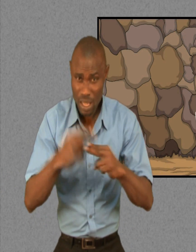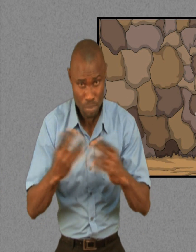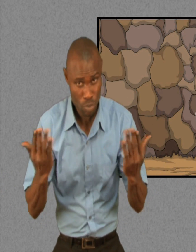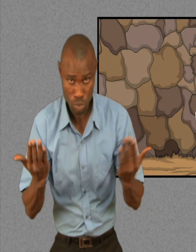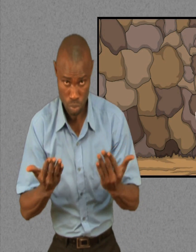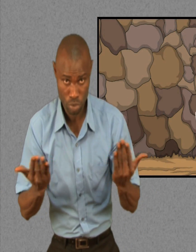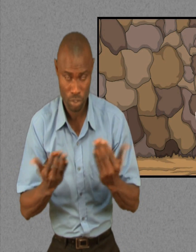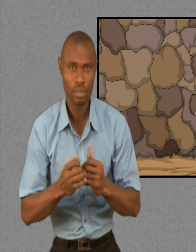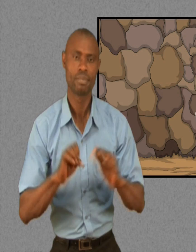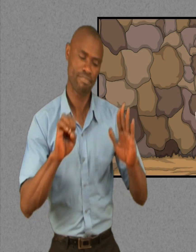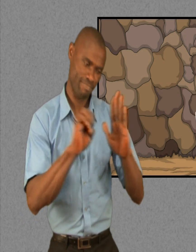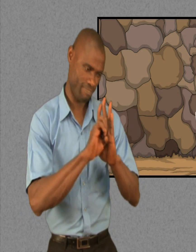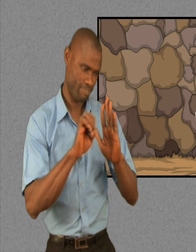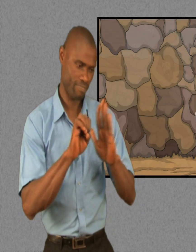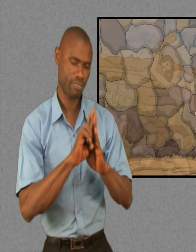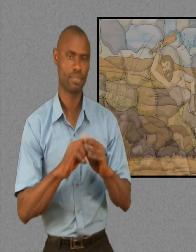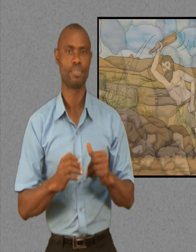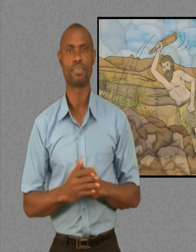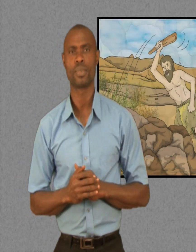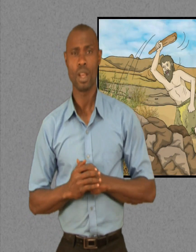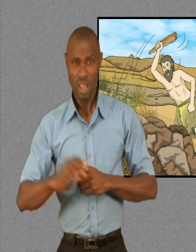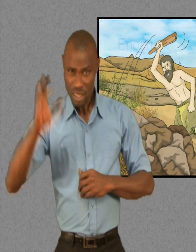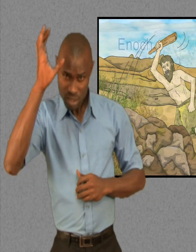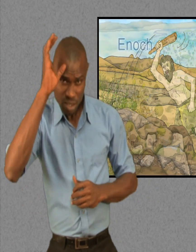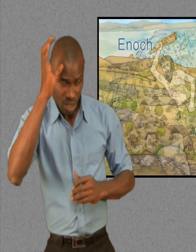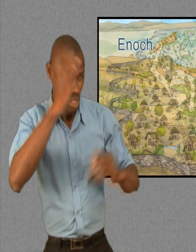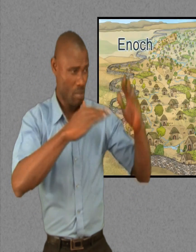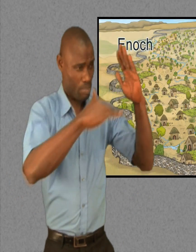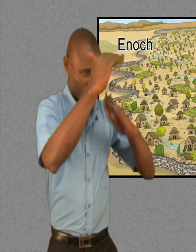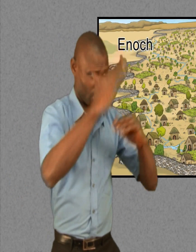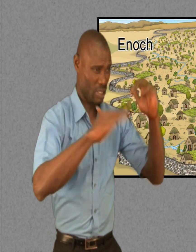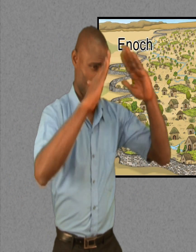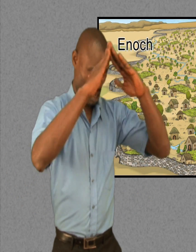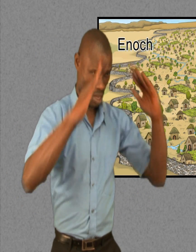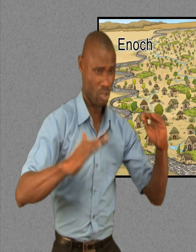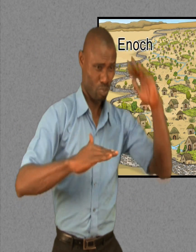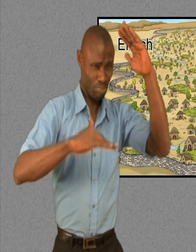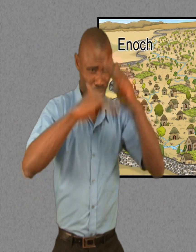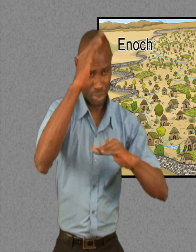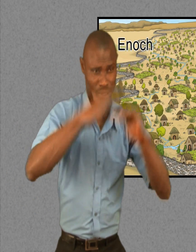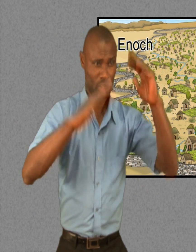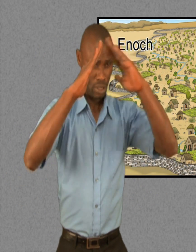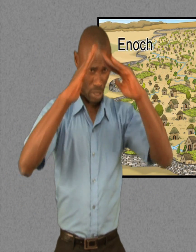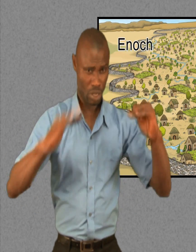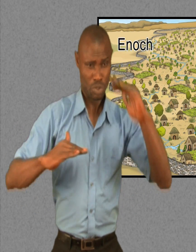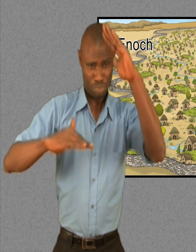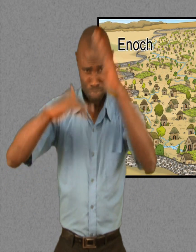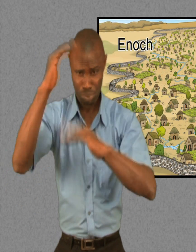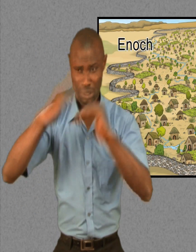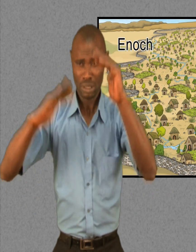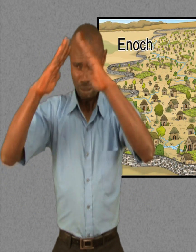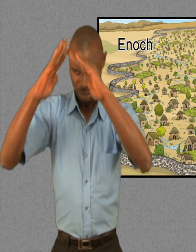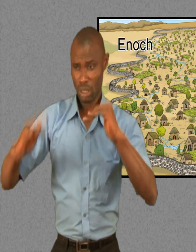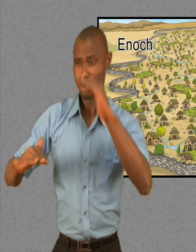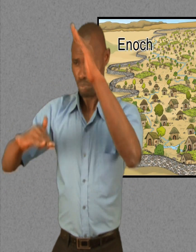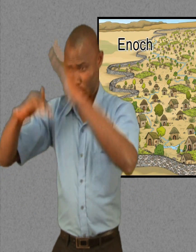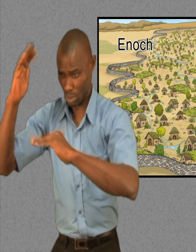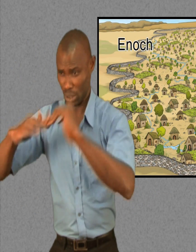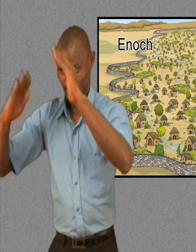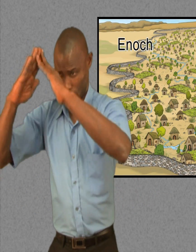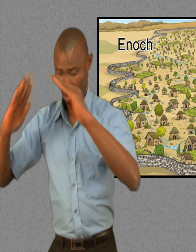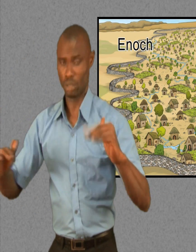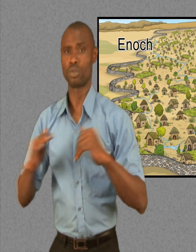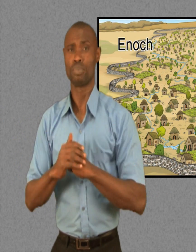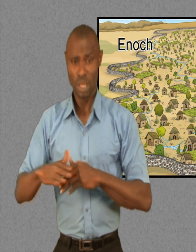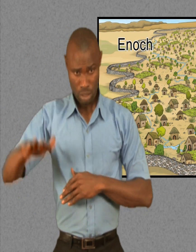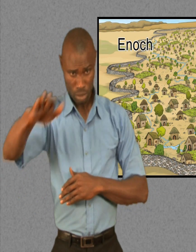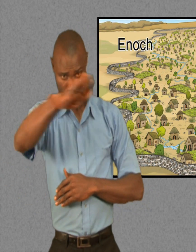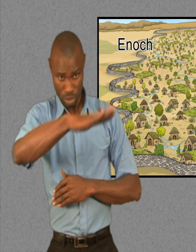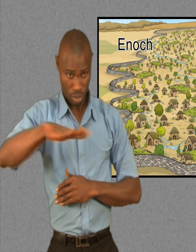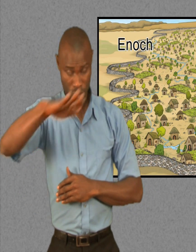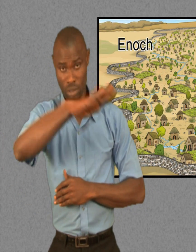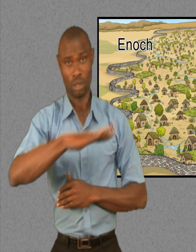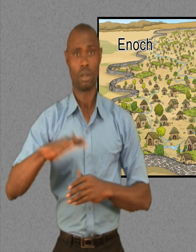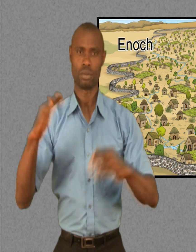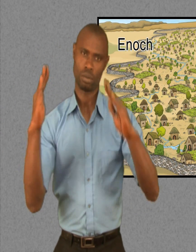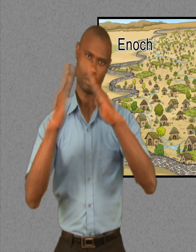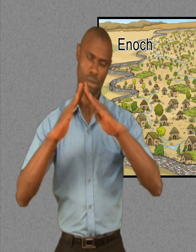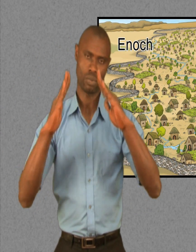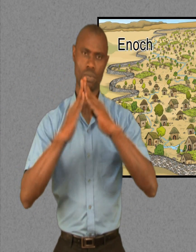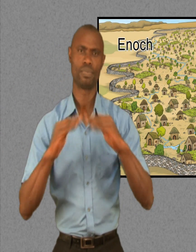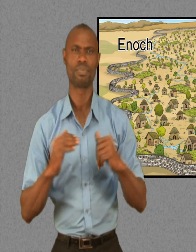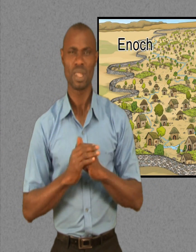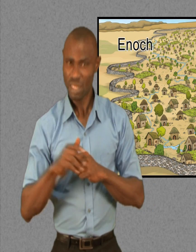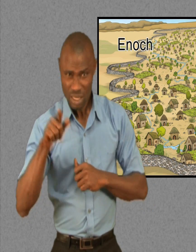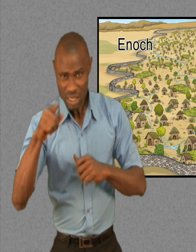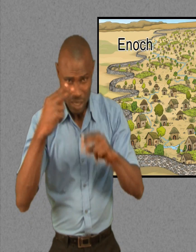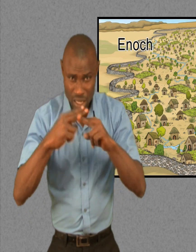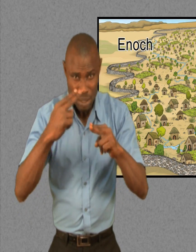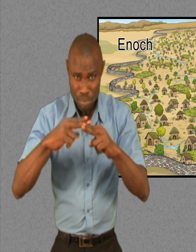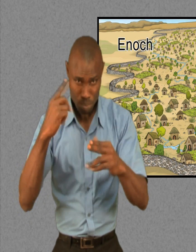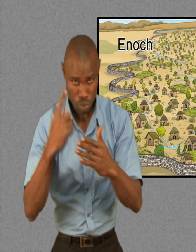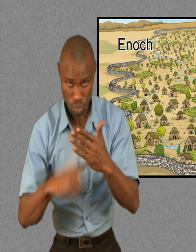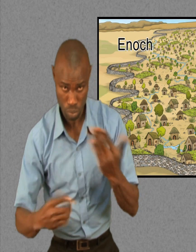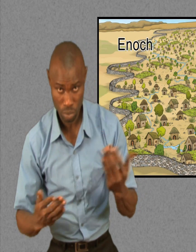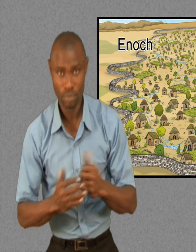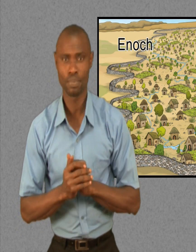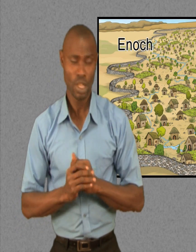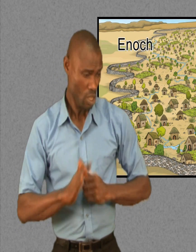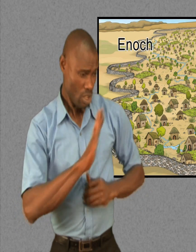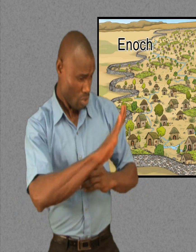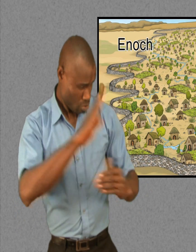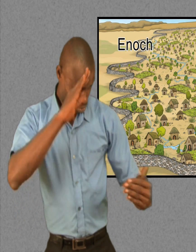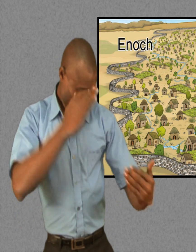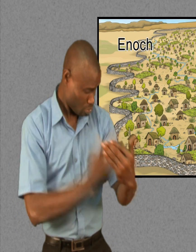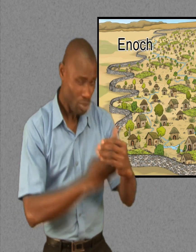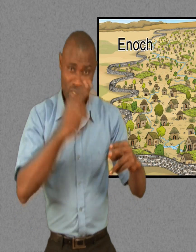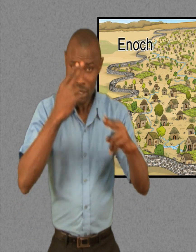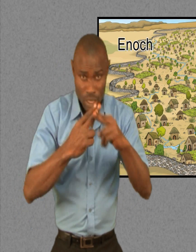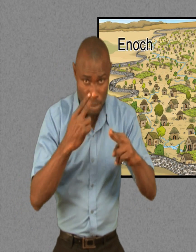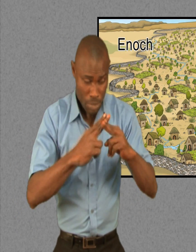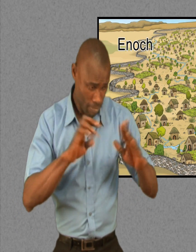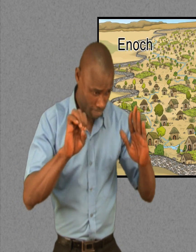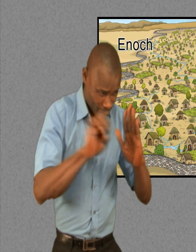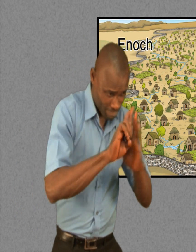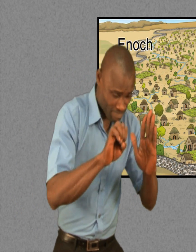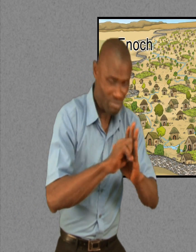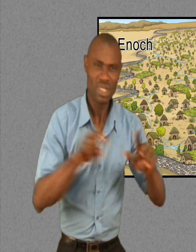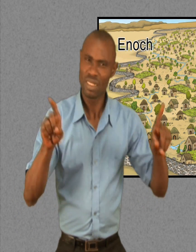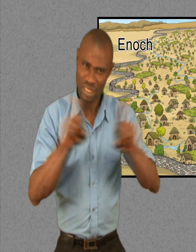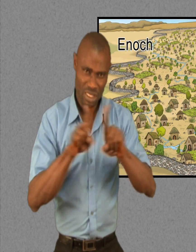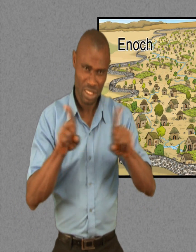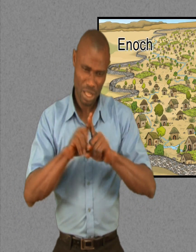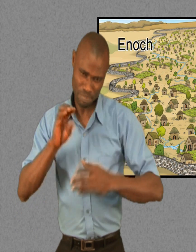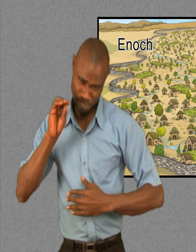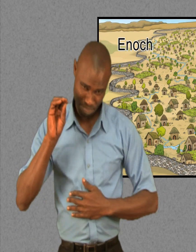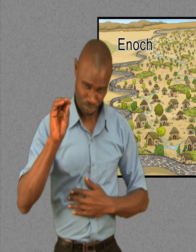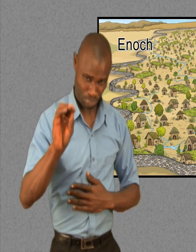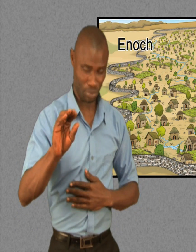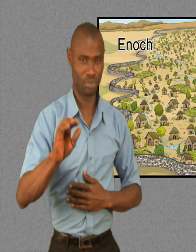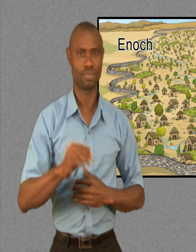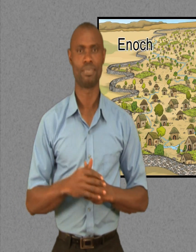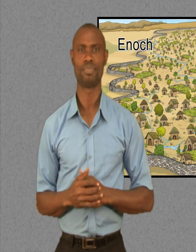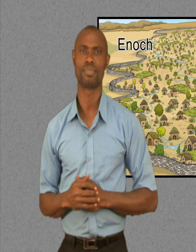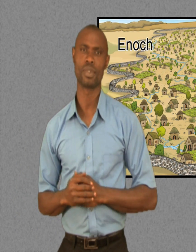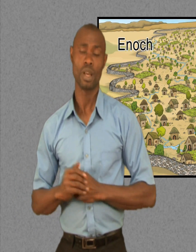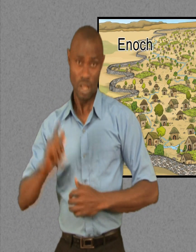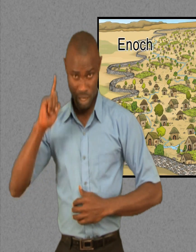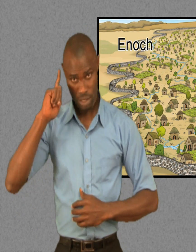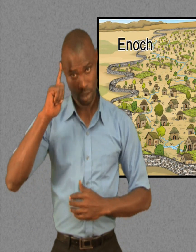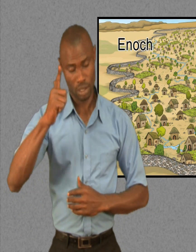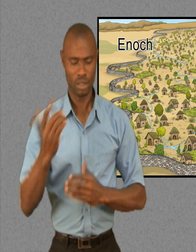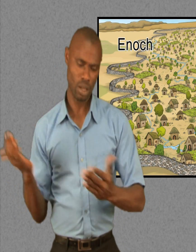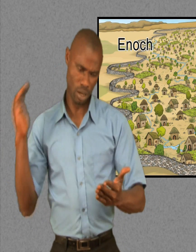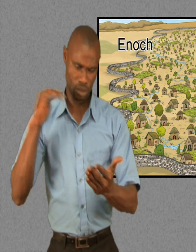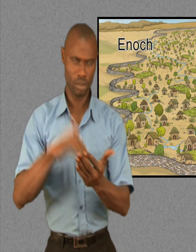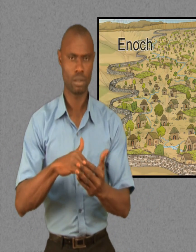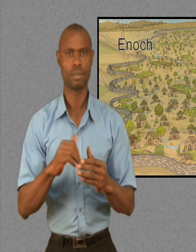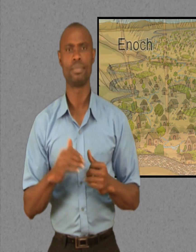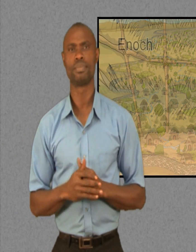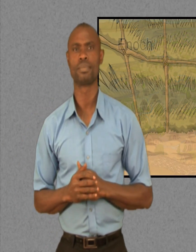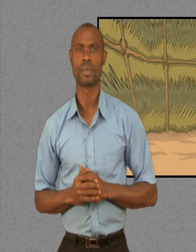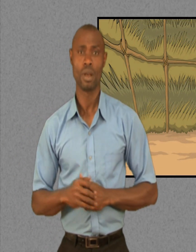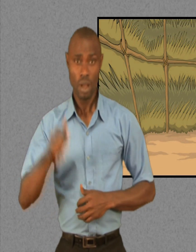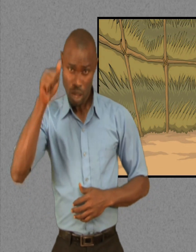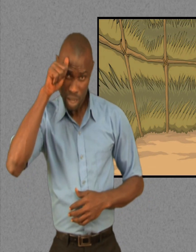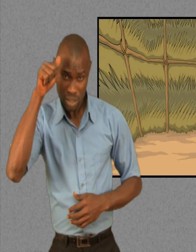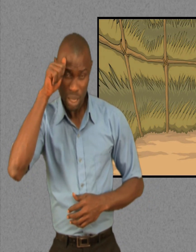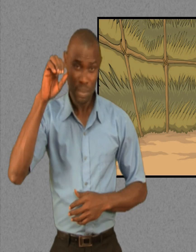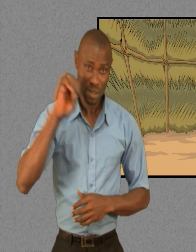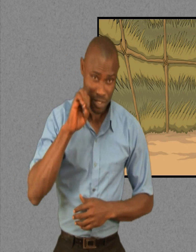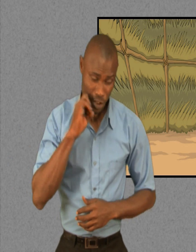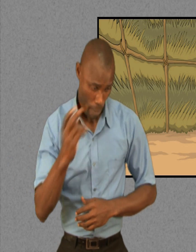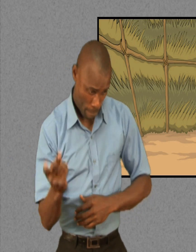Then Cain built a city and named it after his son Enoch.